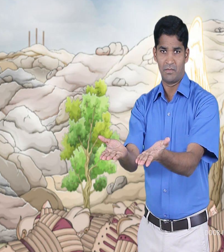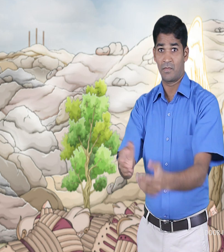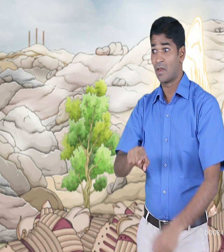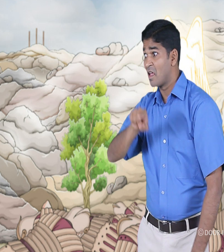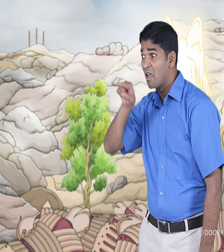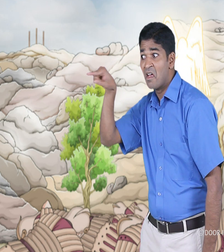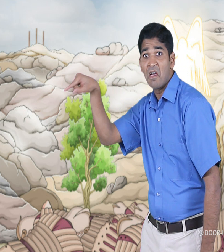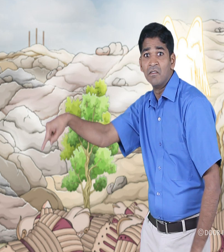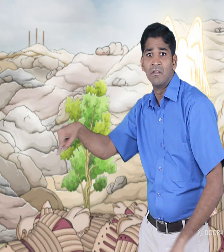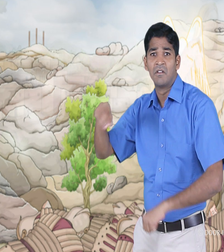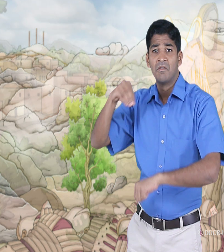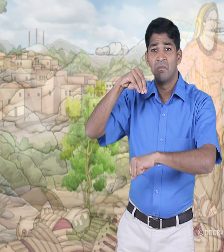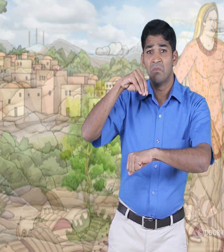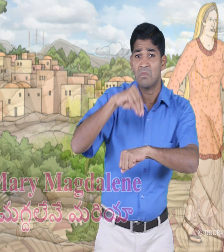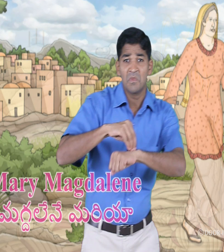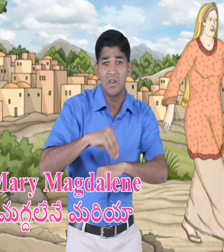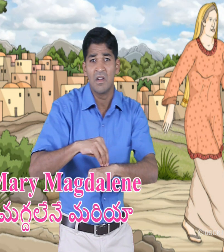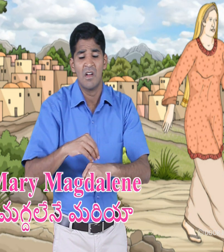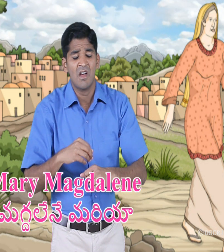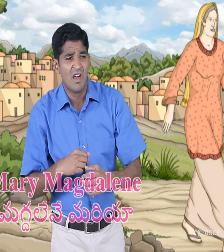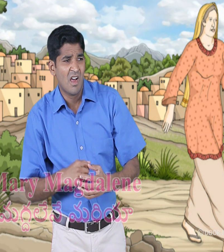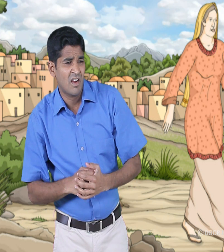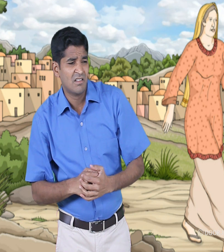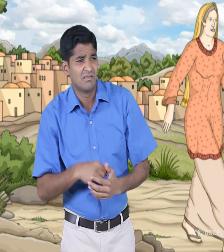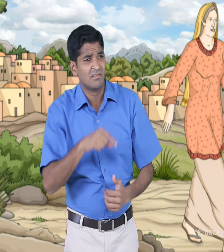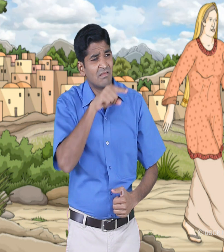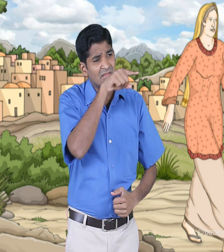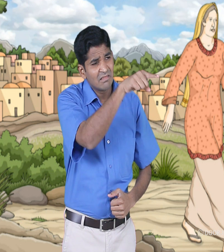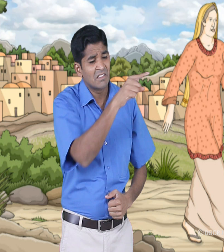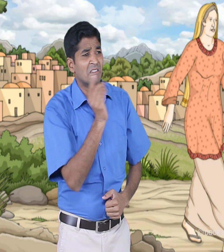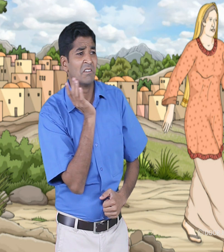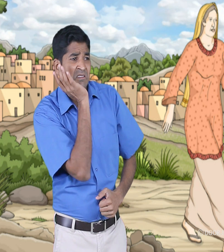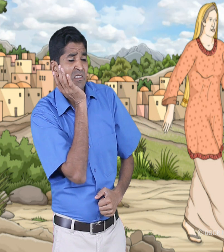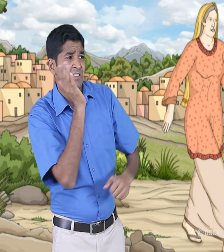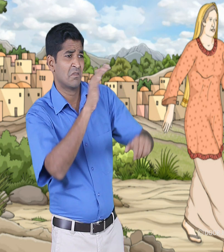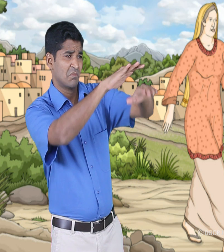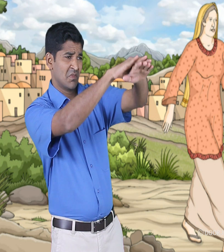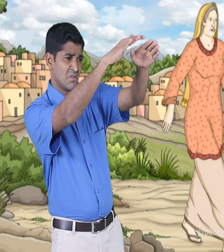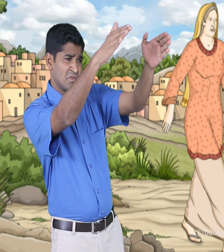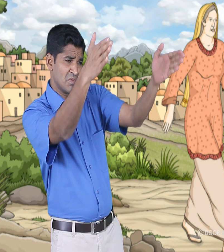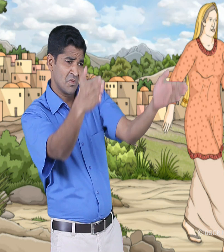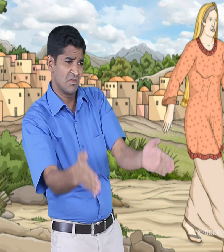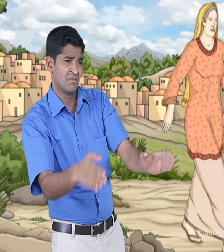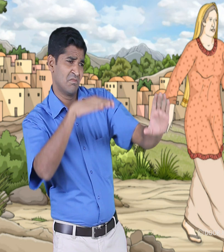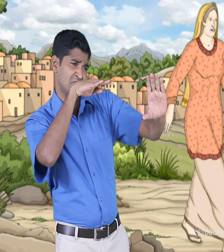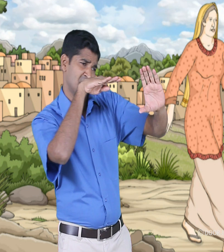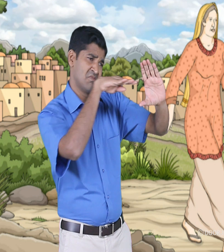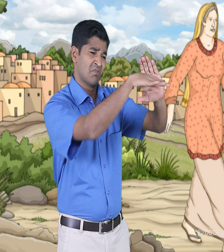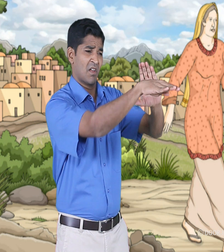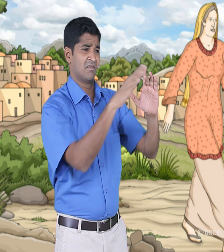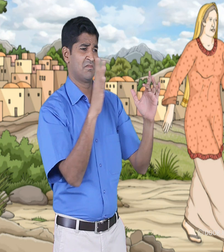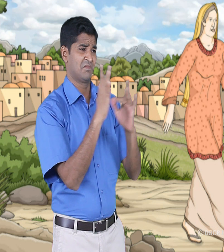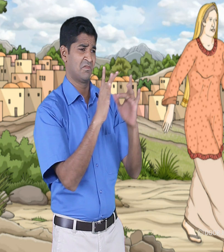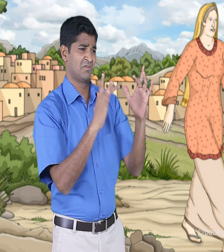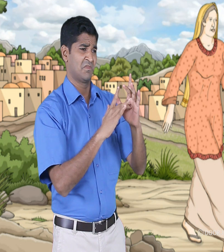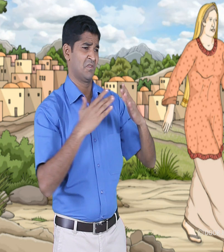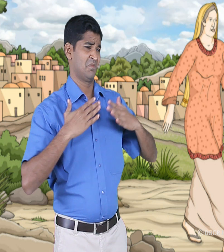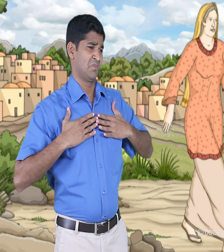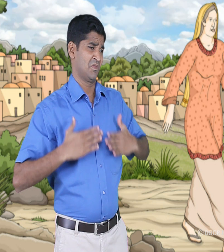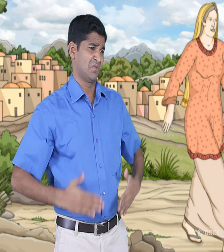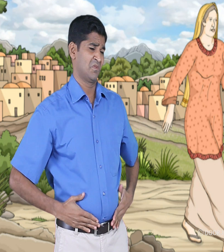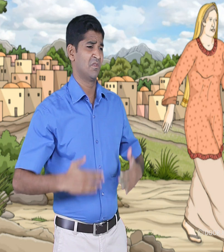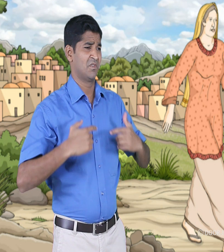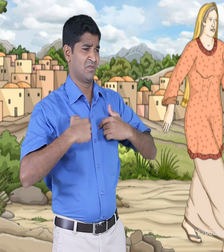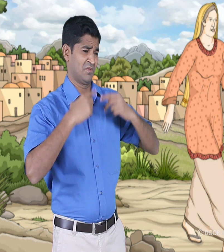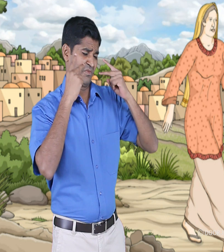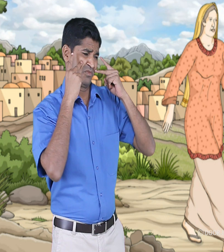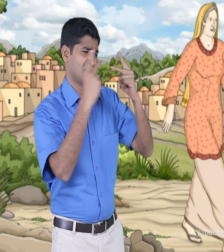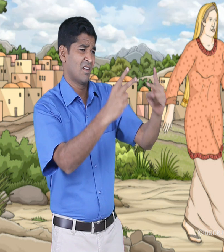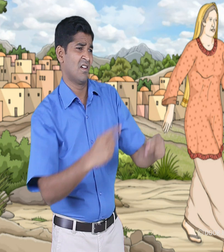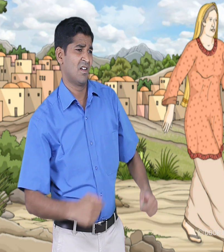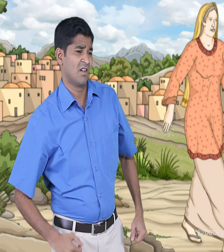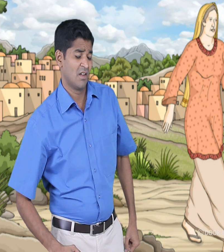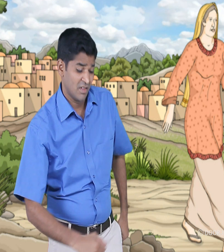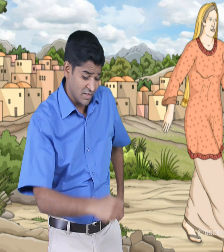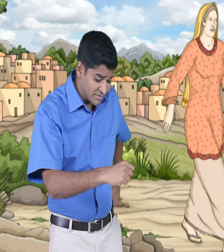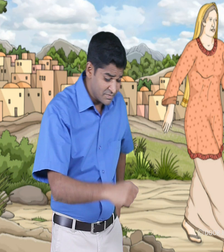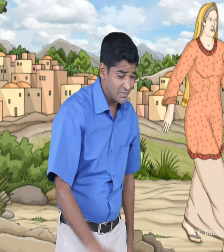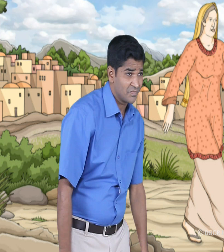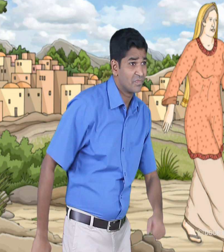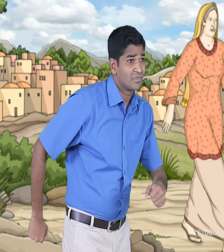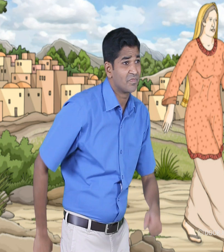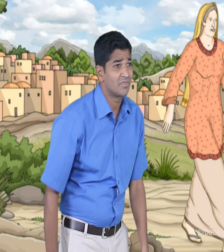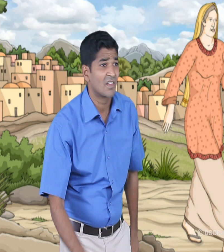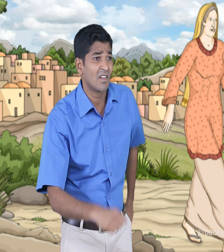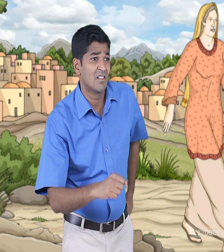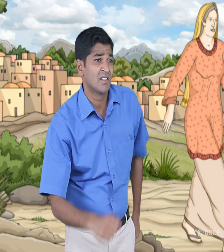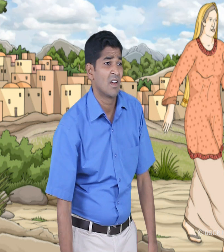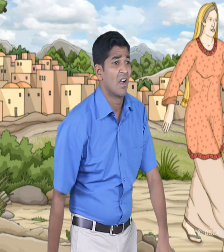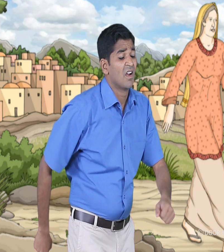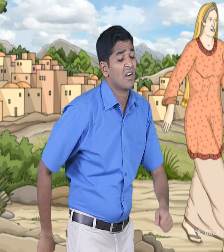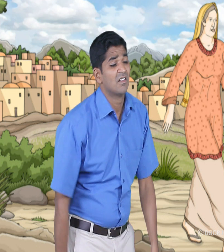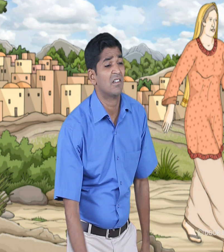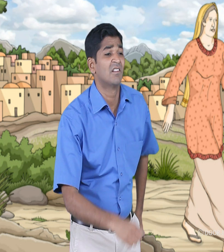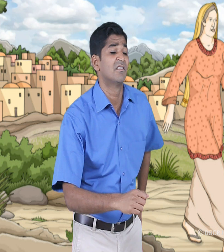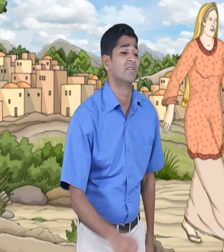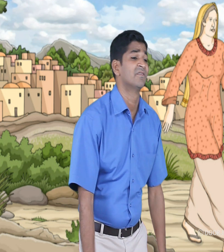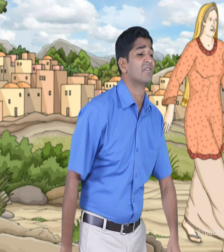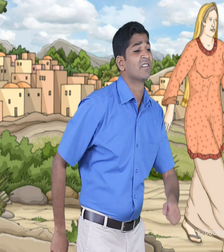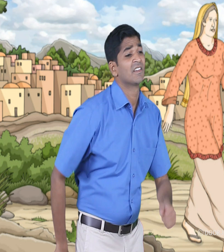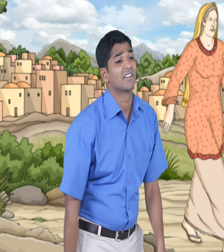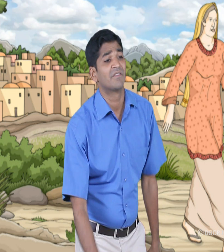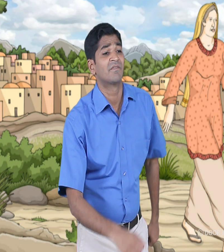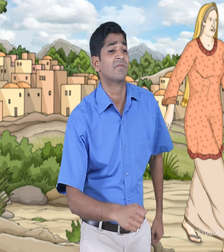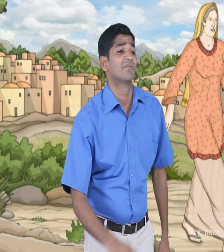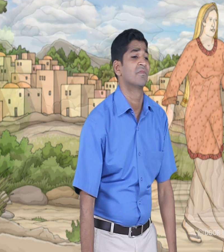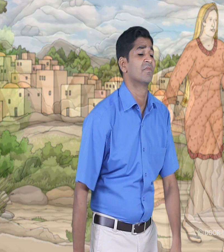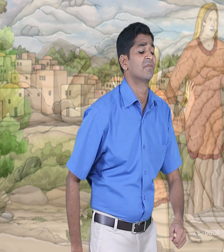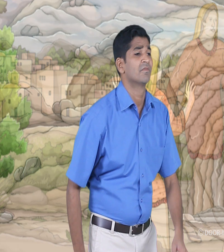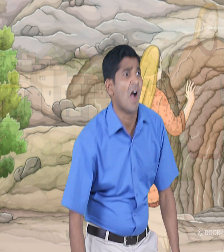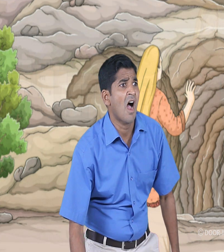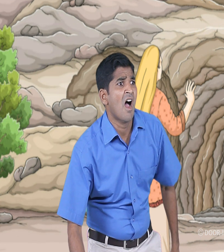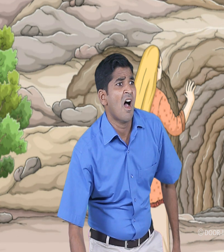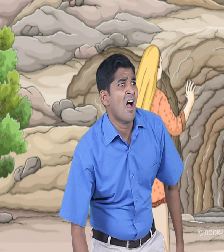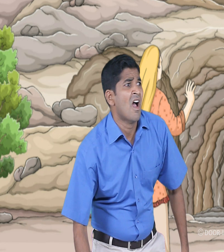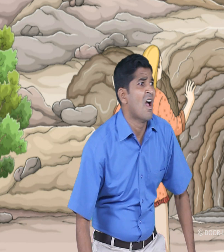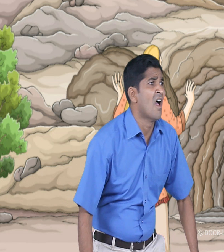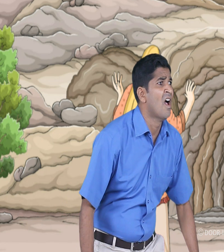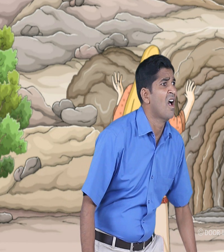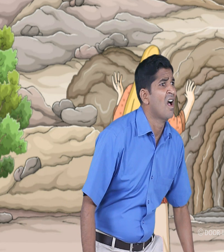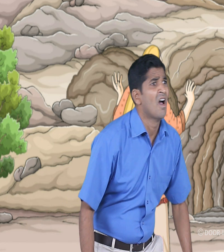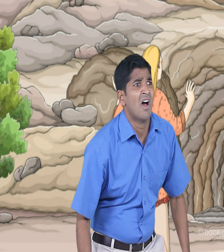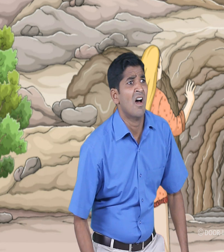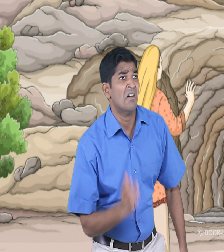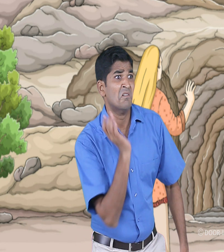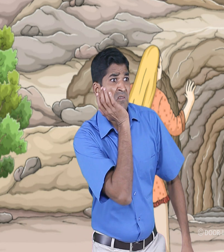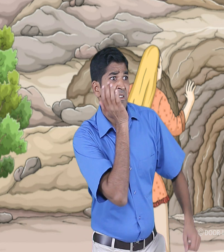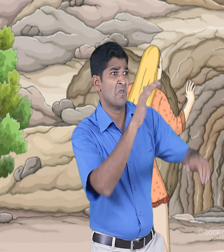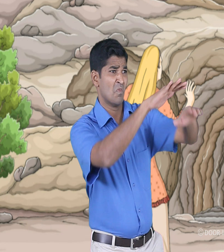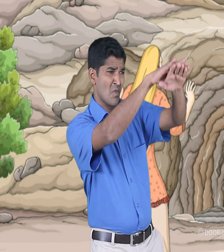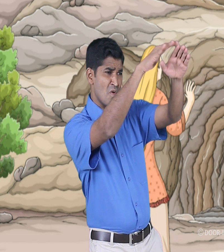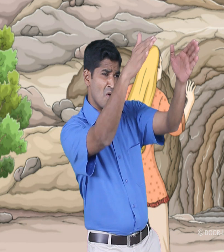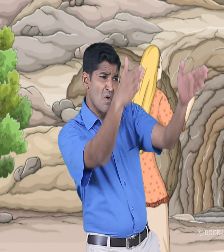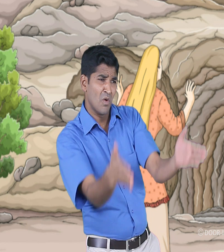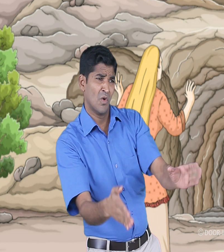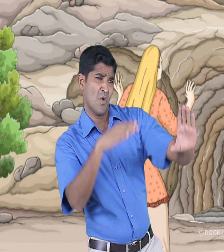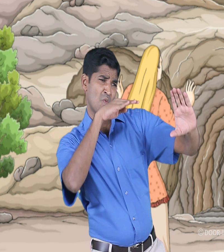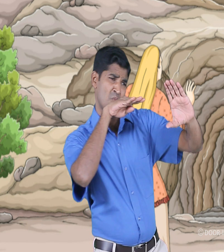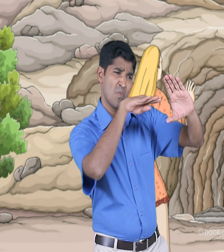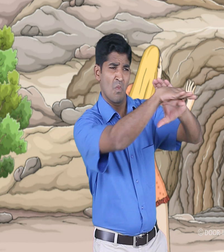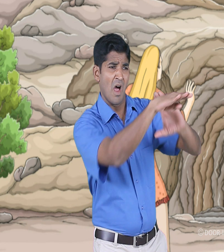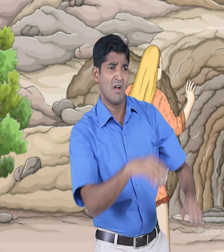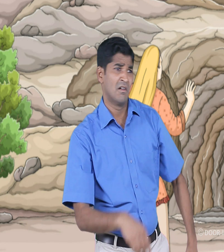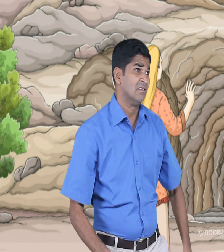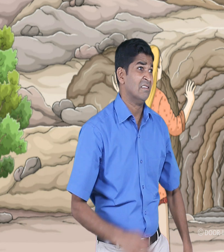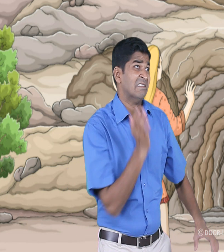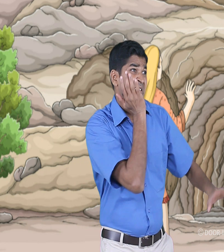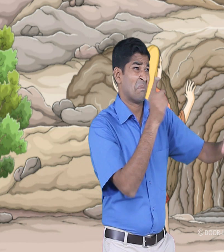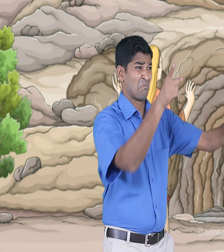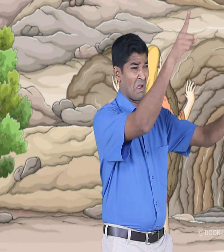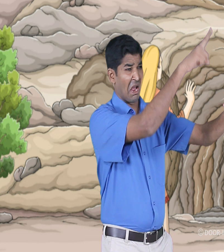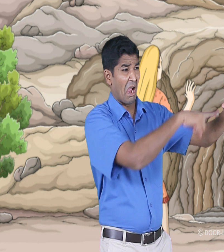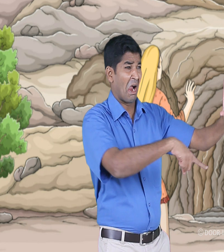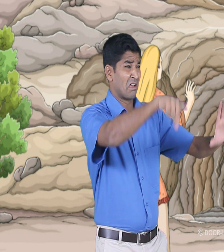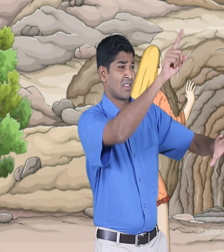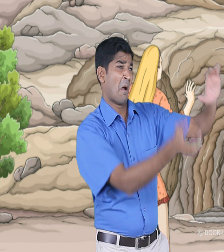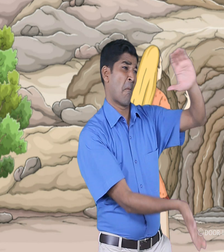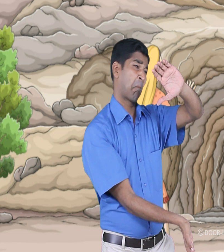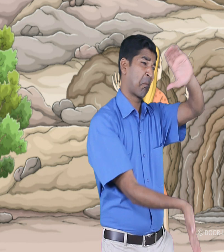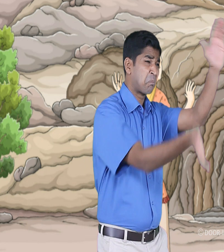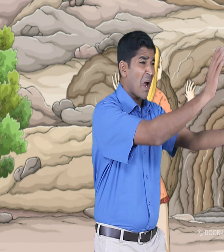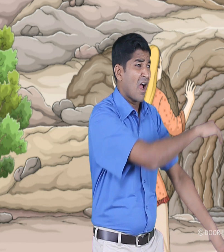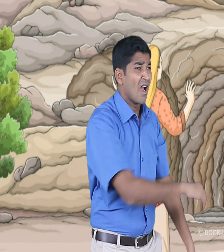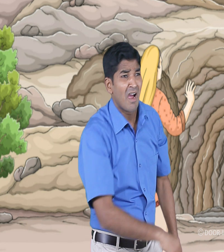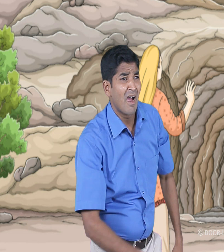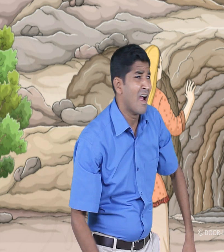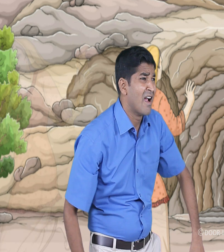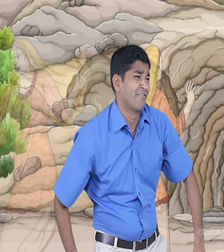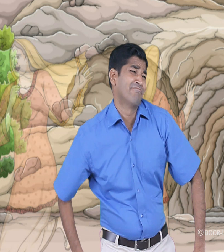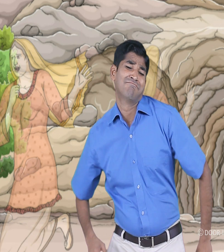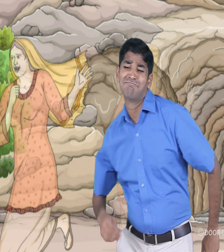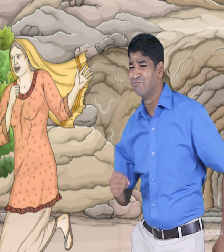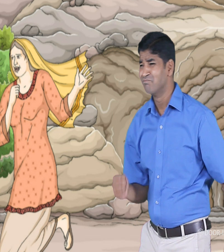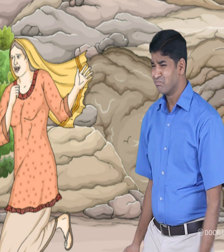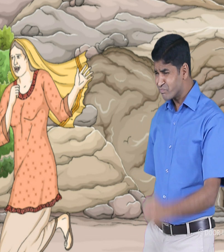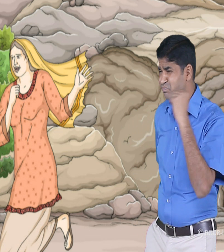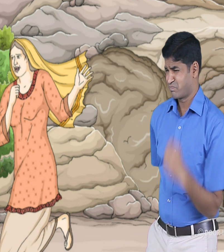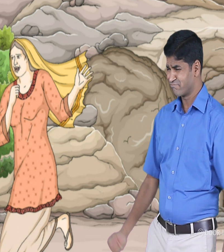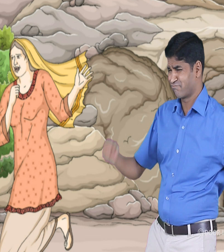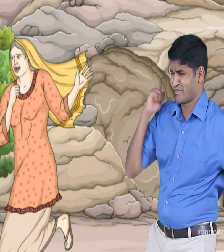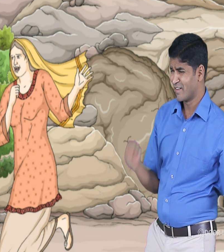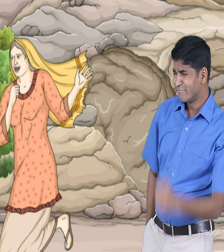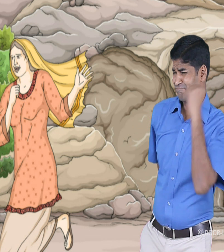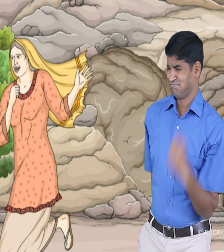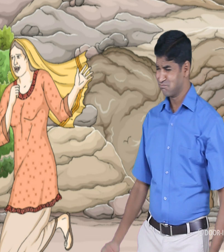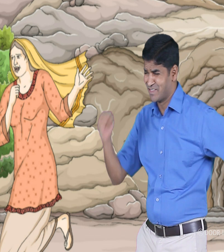Early on the first day of the week, while it was still dark, Mary Magdalene went to the tomb and saw that the stone had been removed from the entrance.